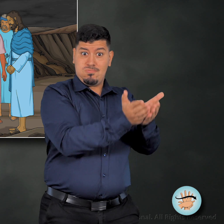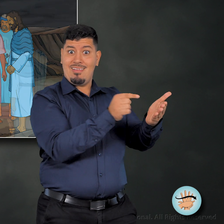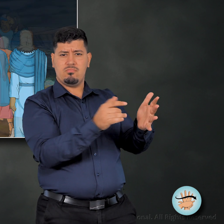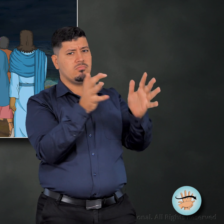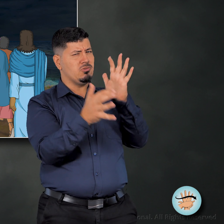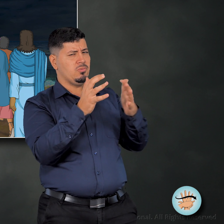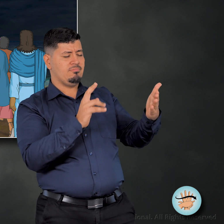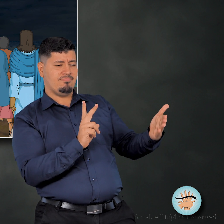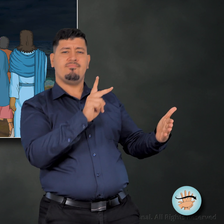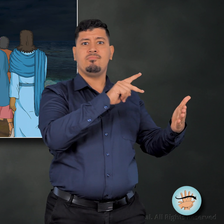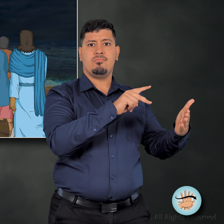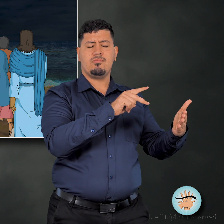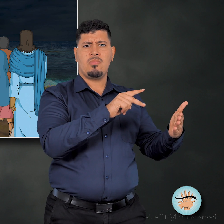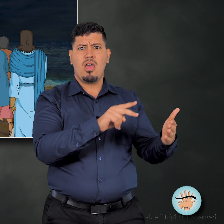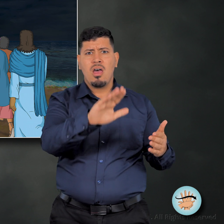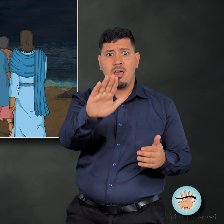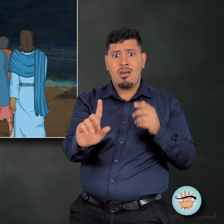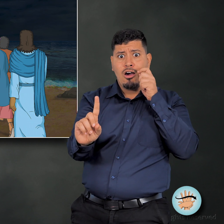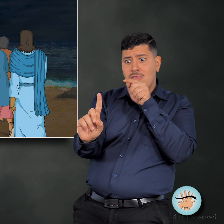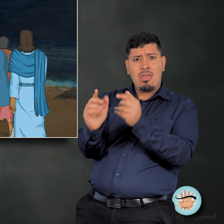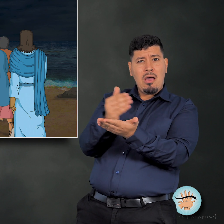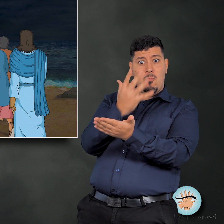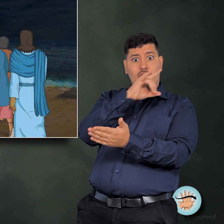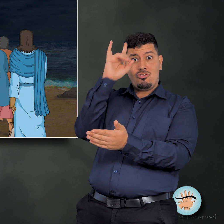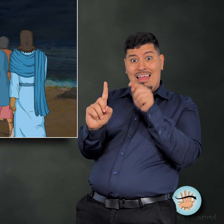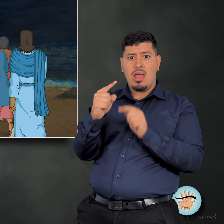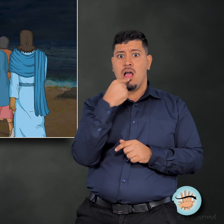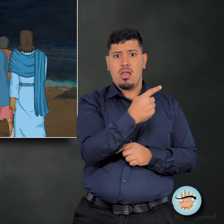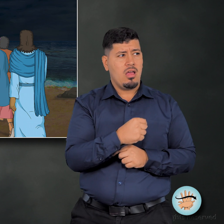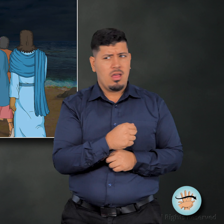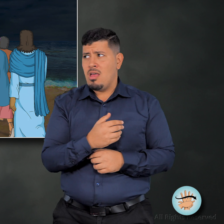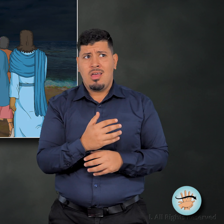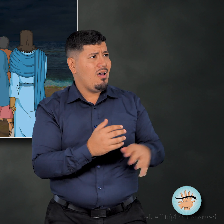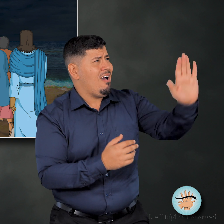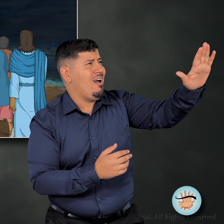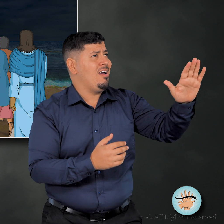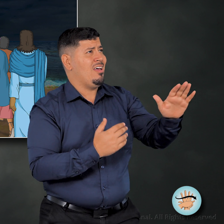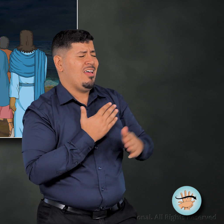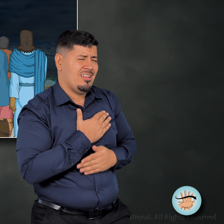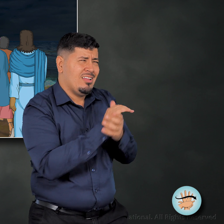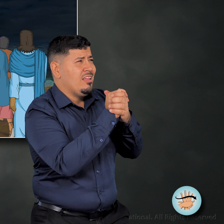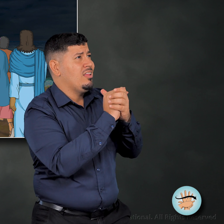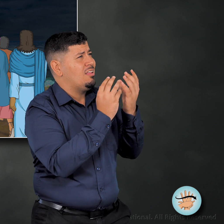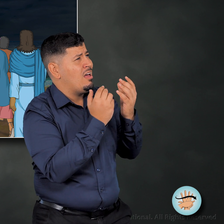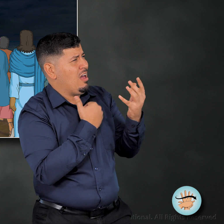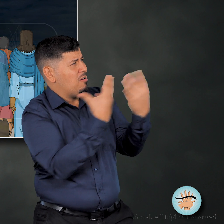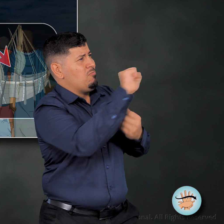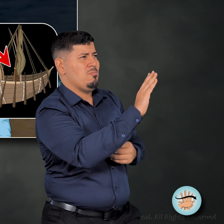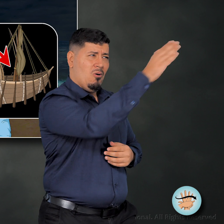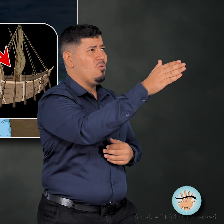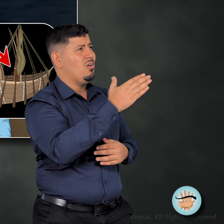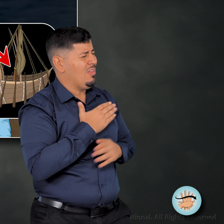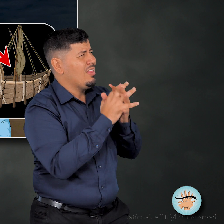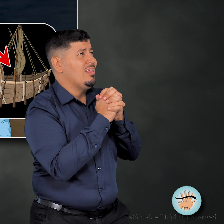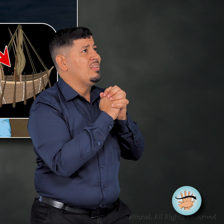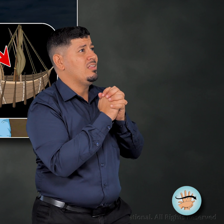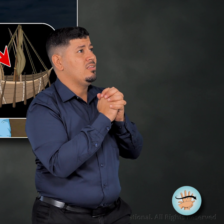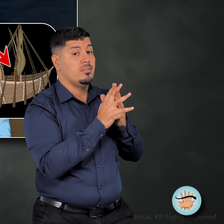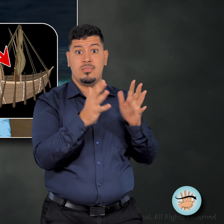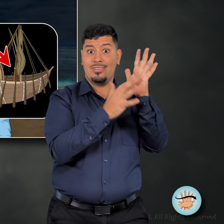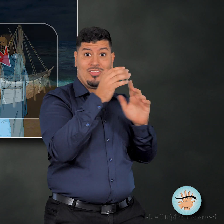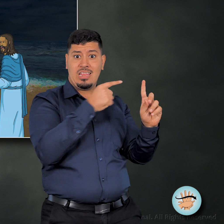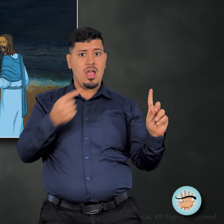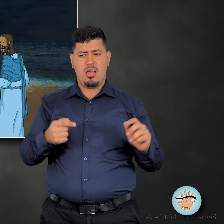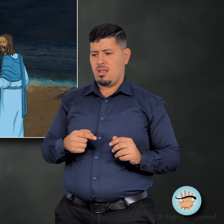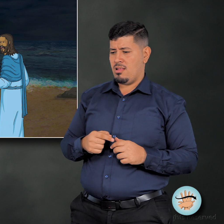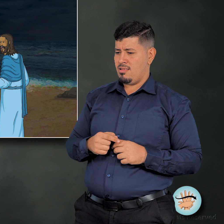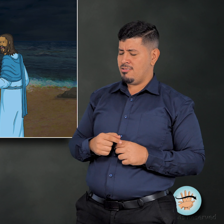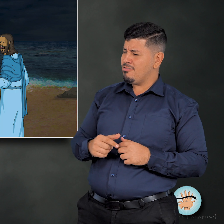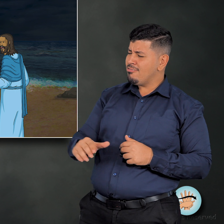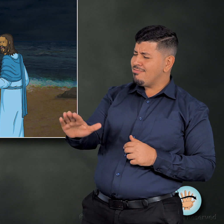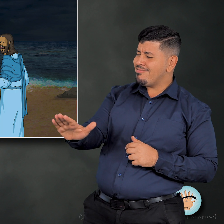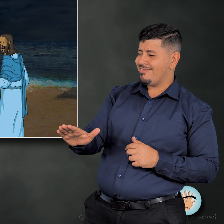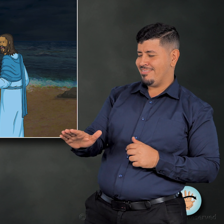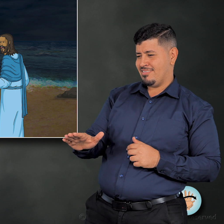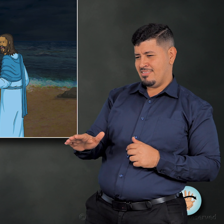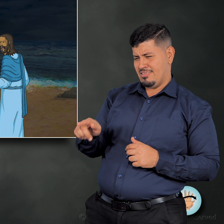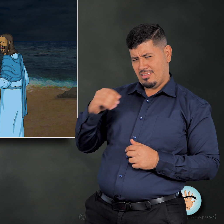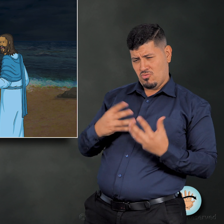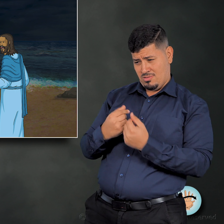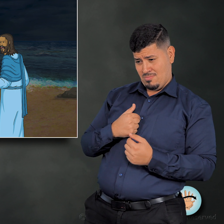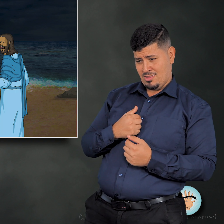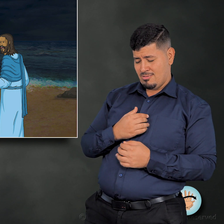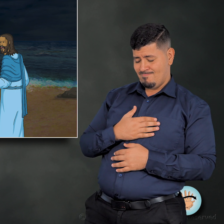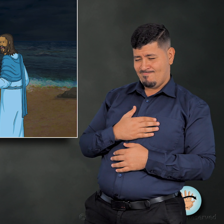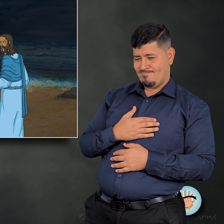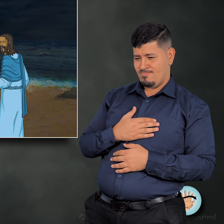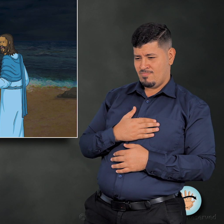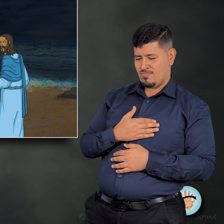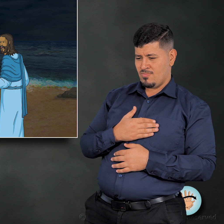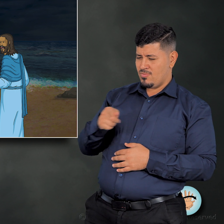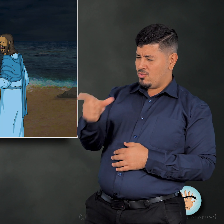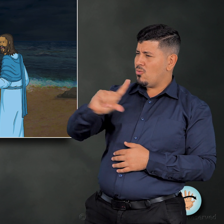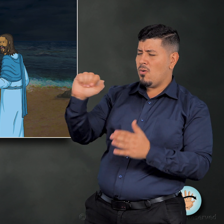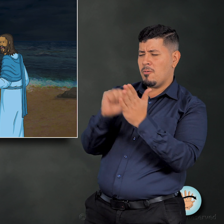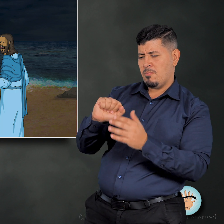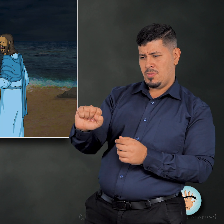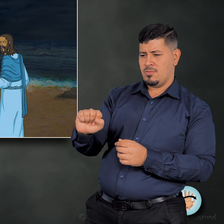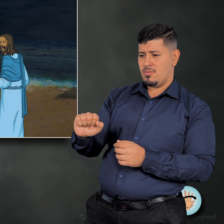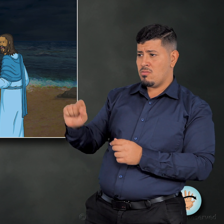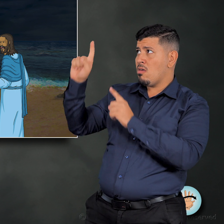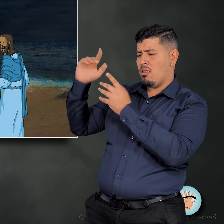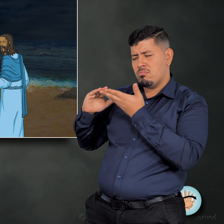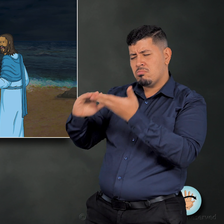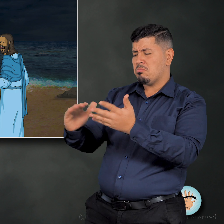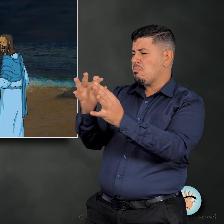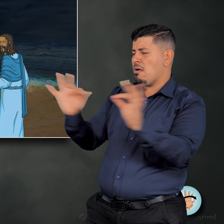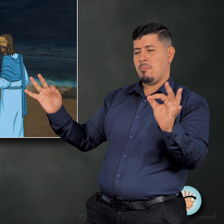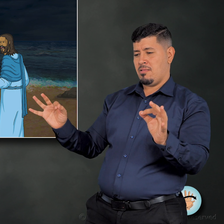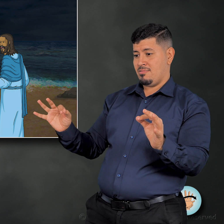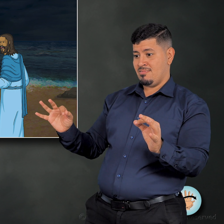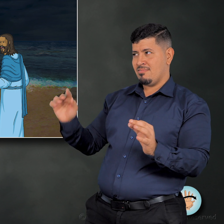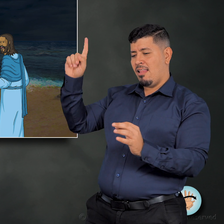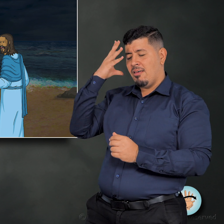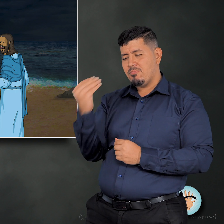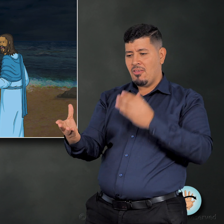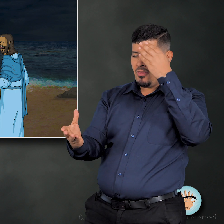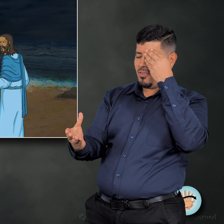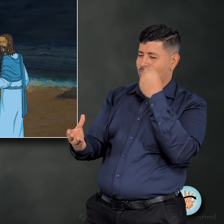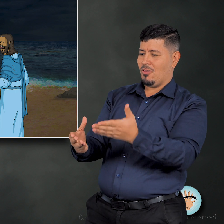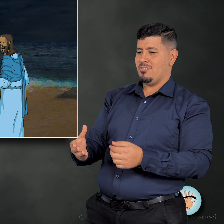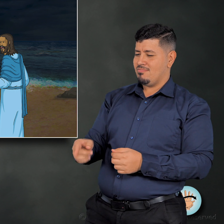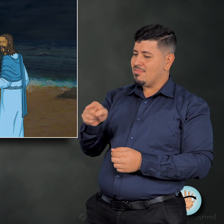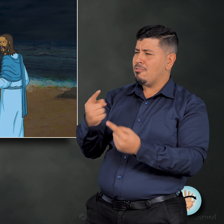As He was getting into the boat, the man who had been possessed by the demons begged to go with Him.